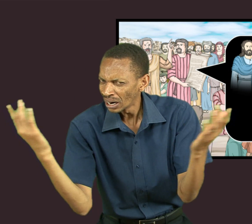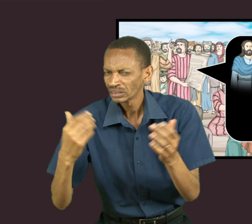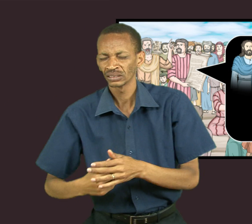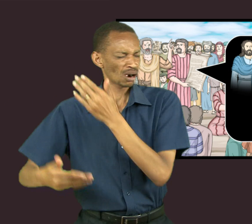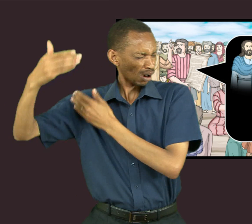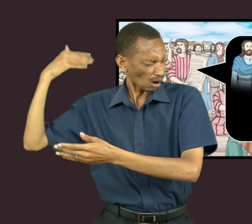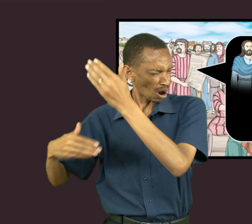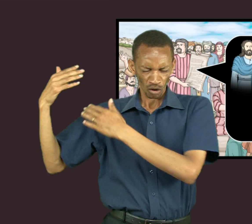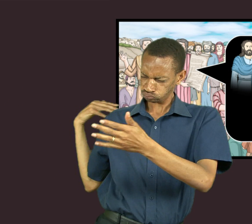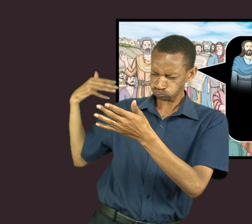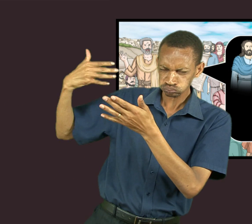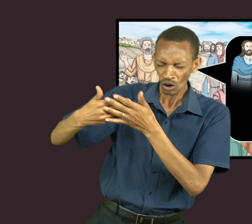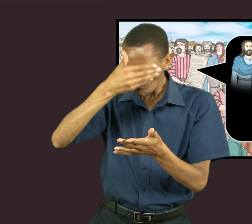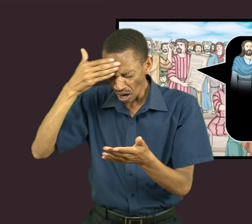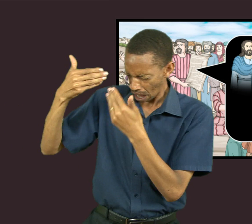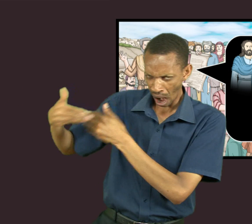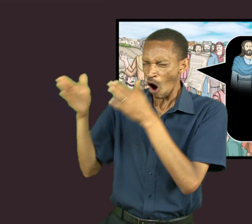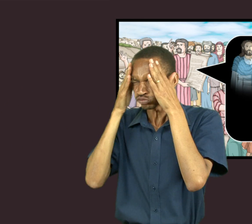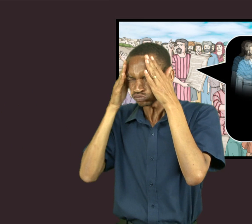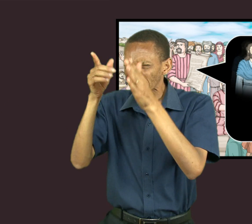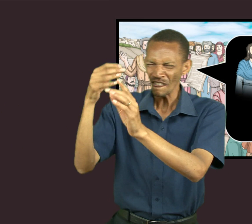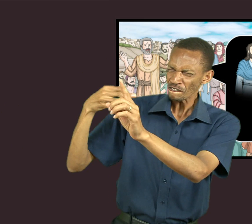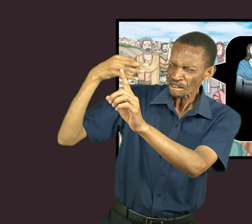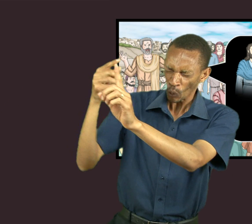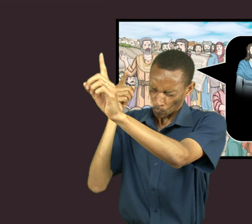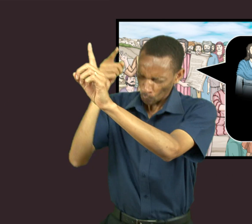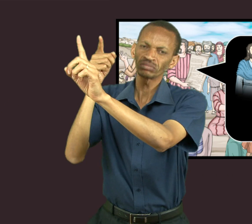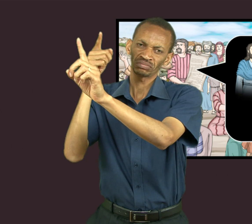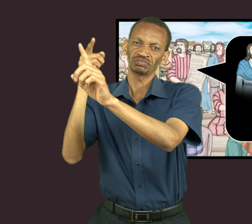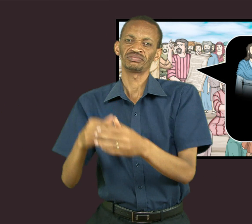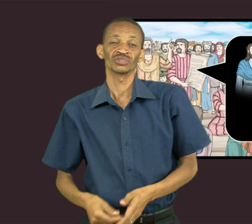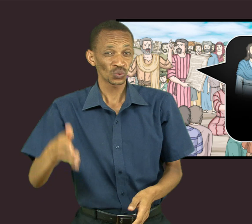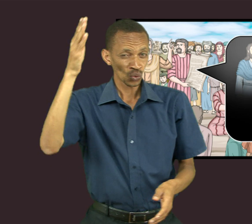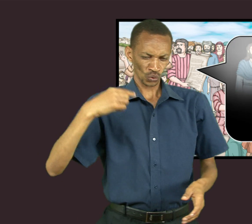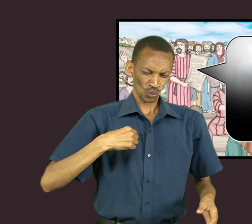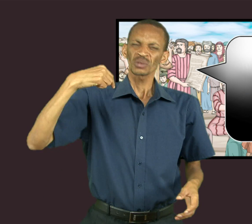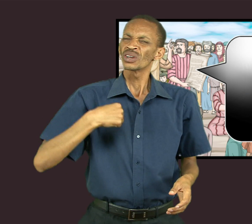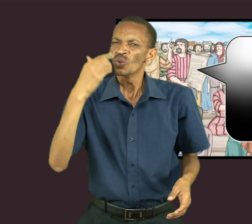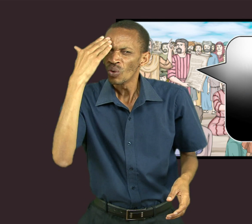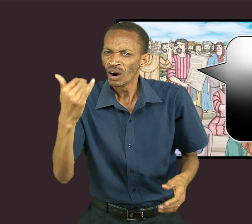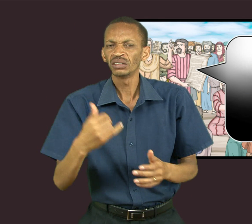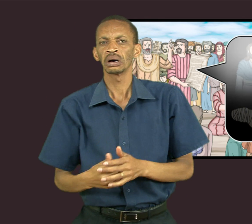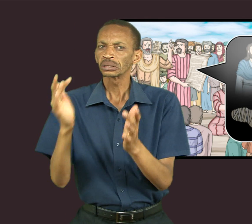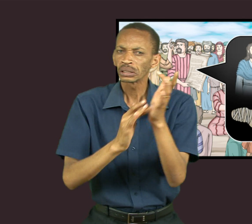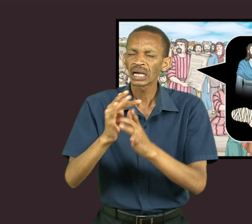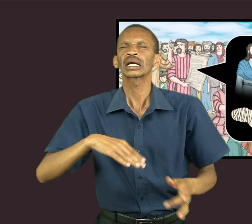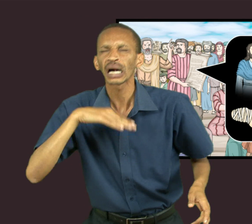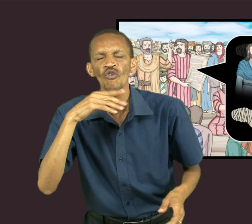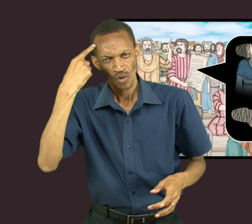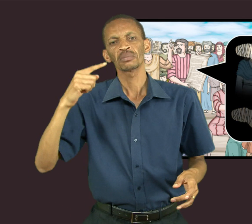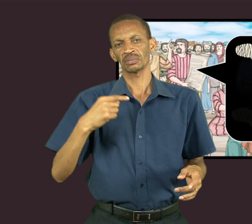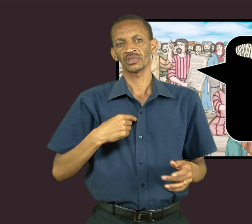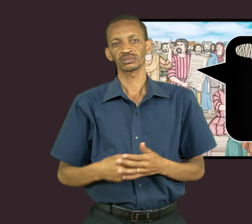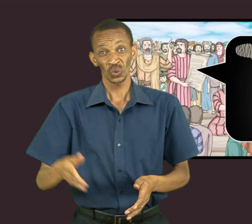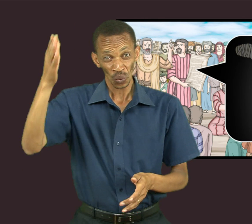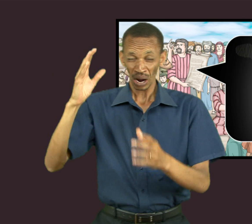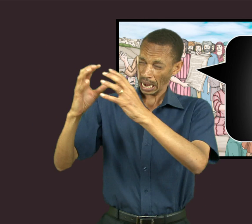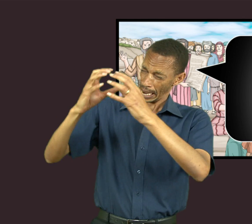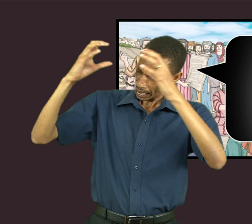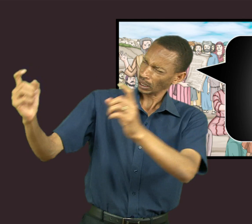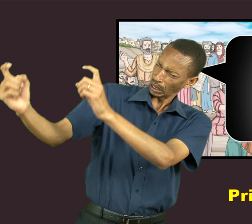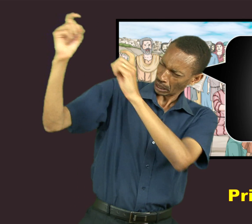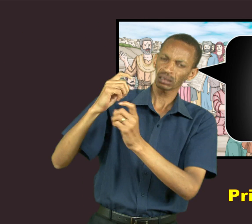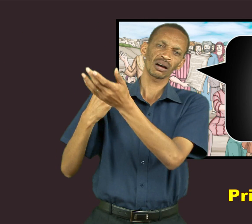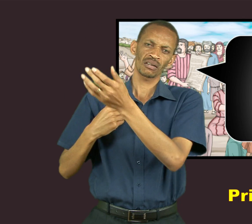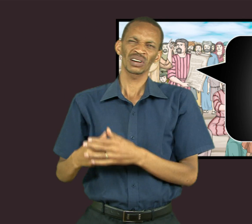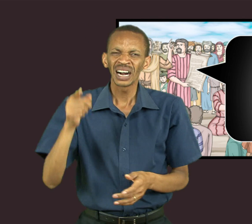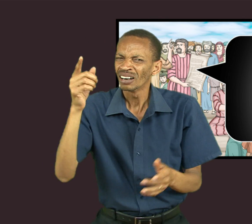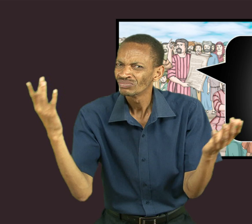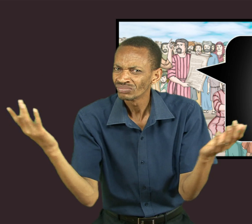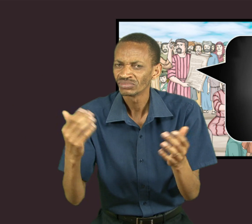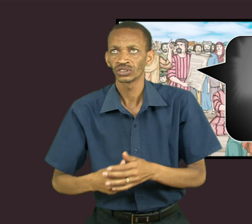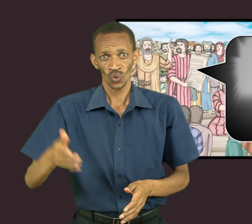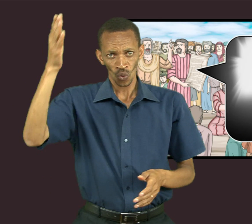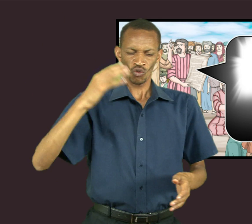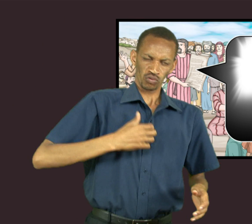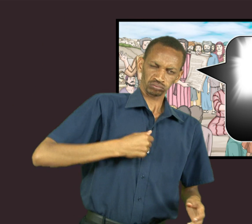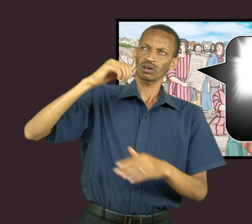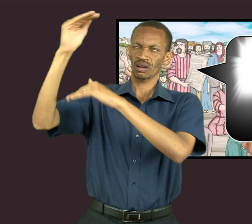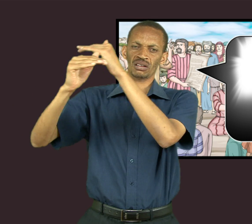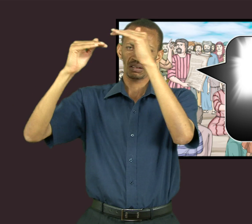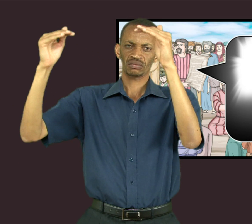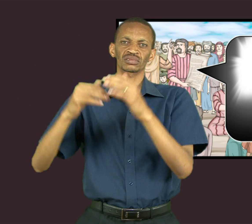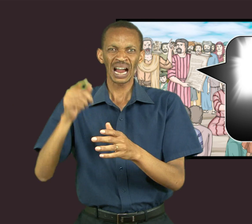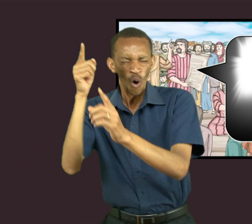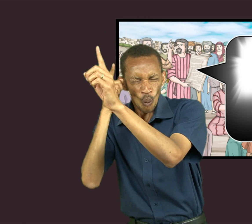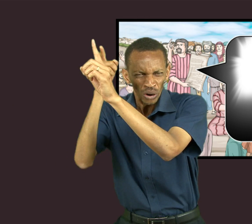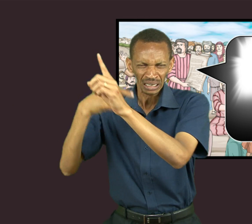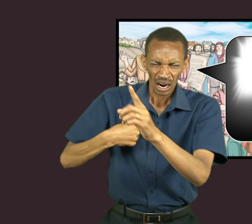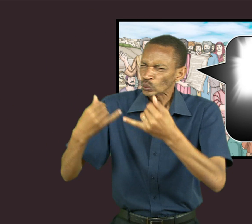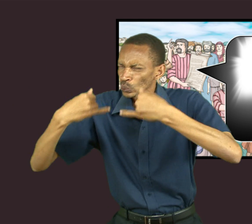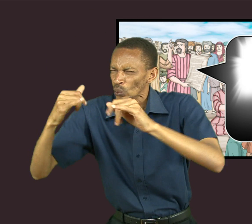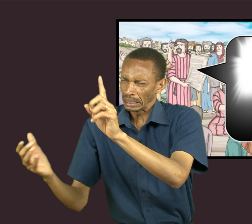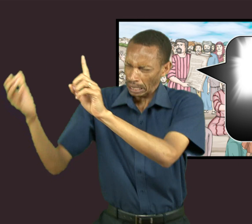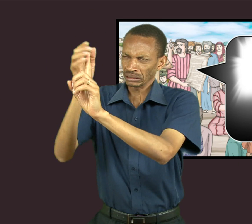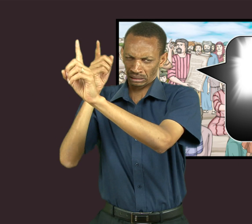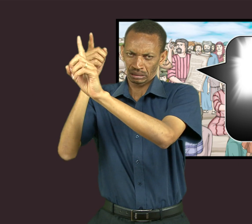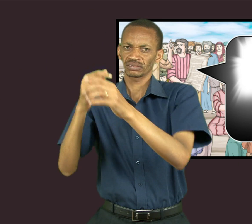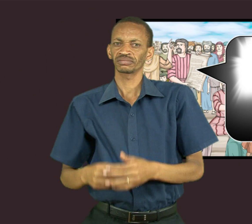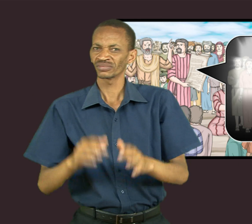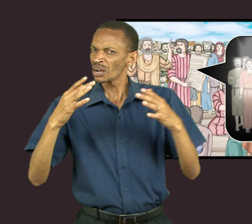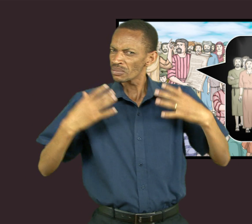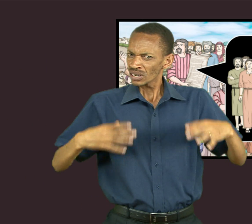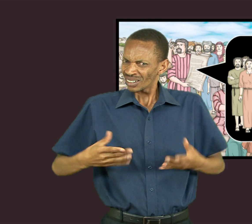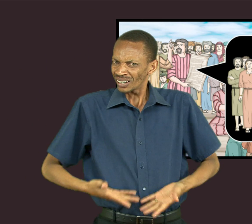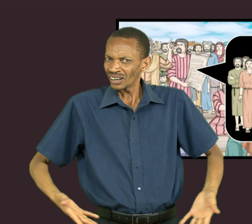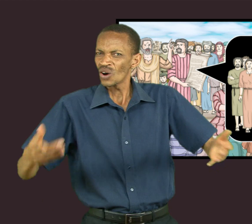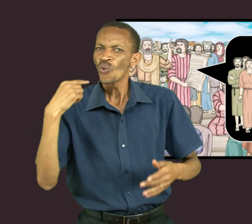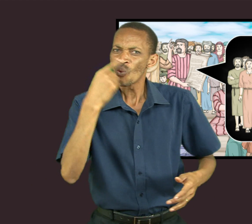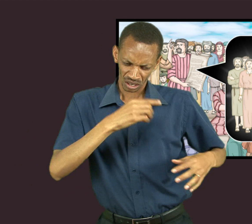But one thing I do: Forgetting what is behind and straining toward what is ahead, I press on toward the goal to win the prize of God’s heavenly calling in Christ Jesus.